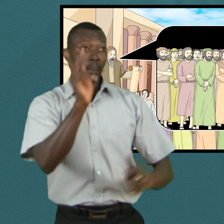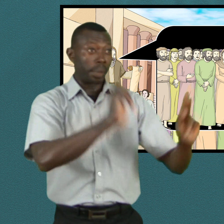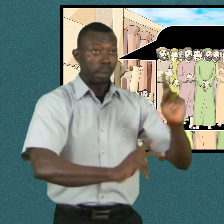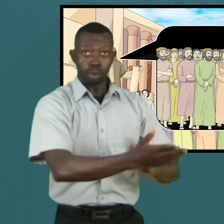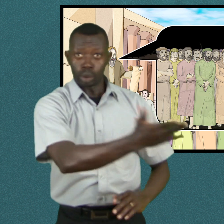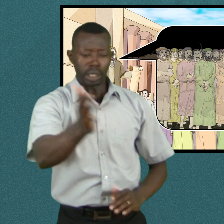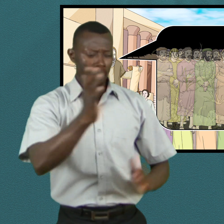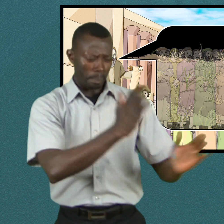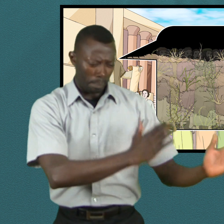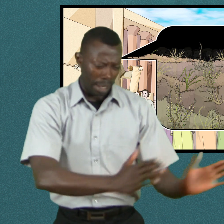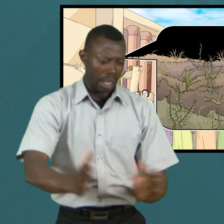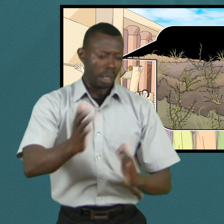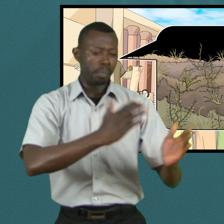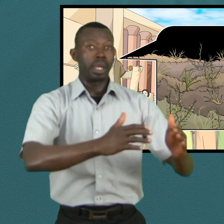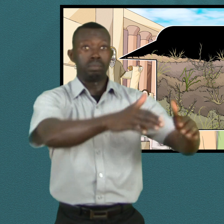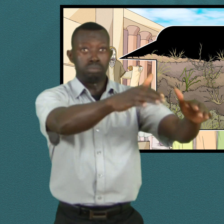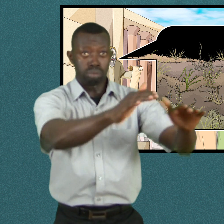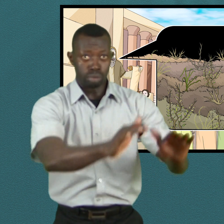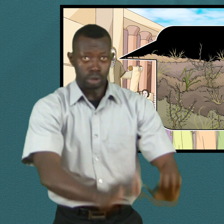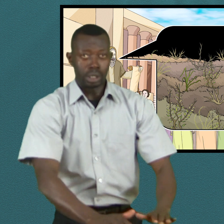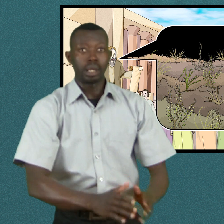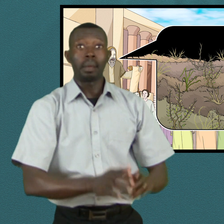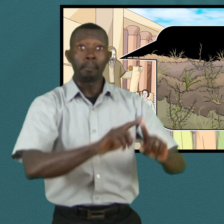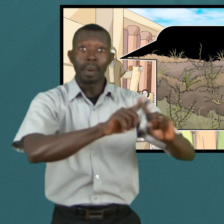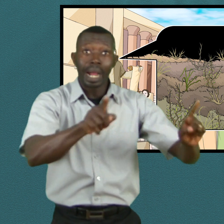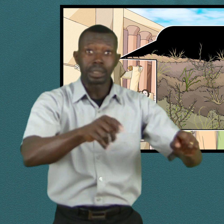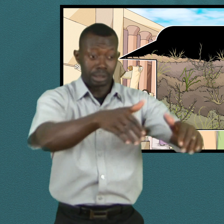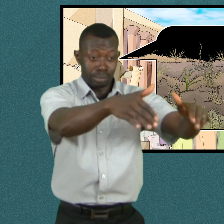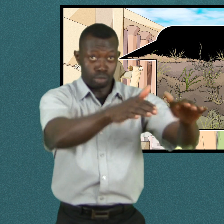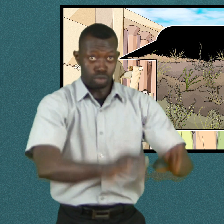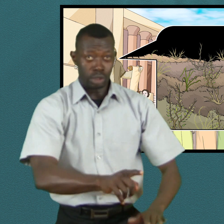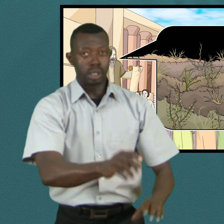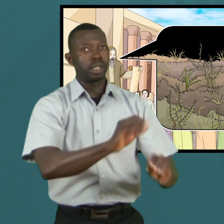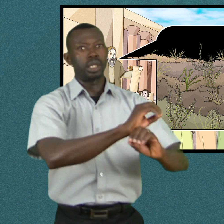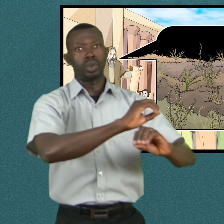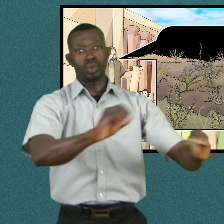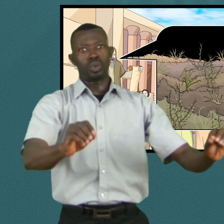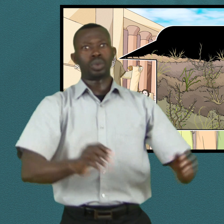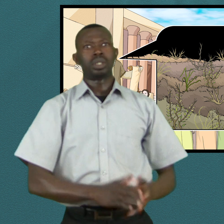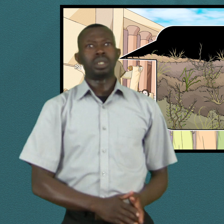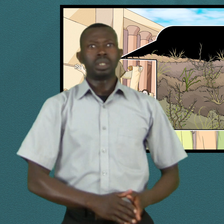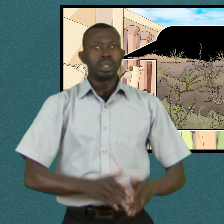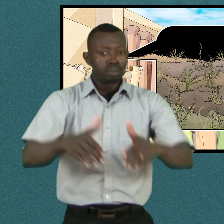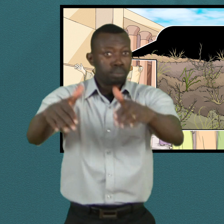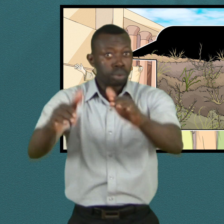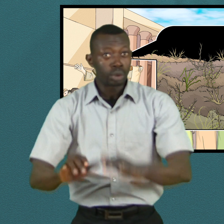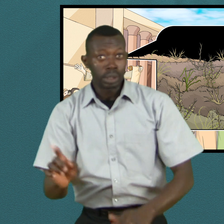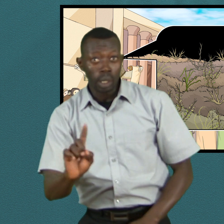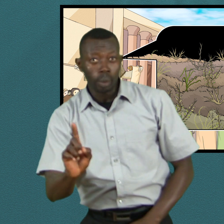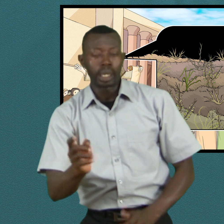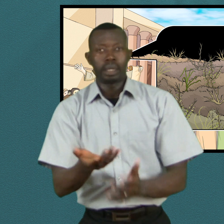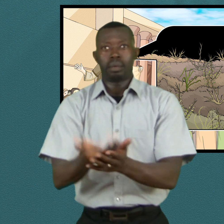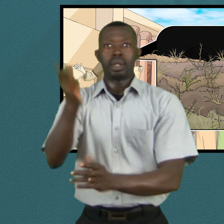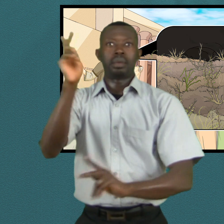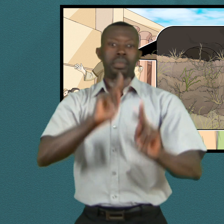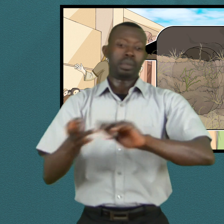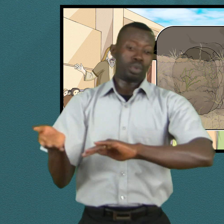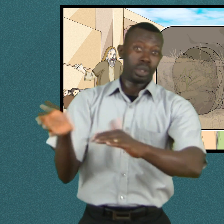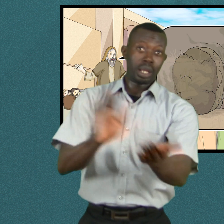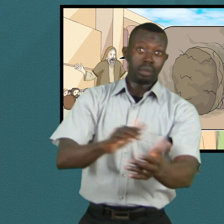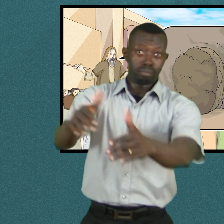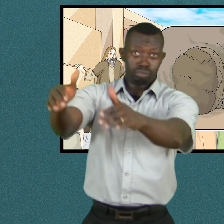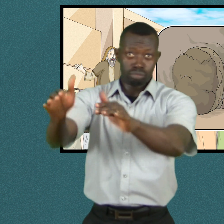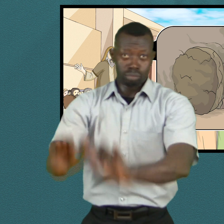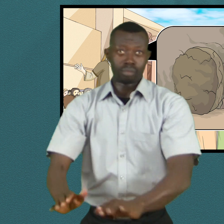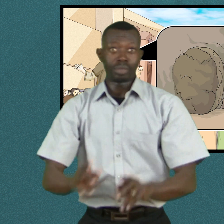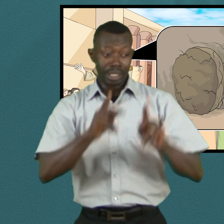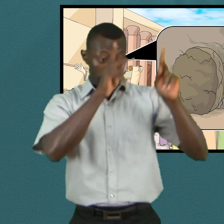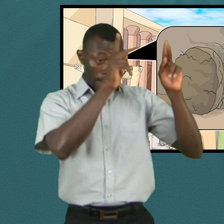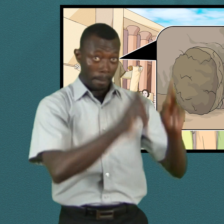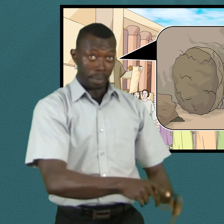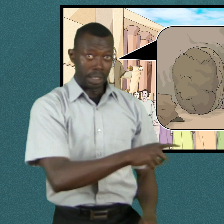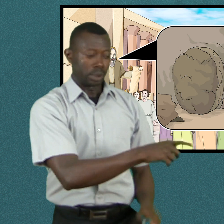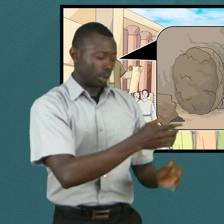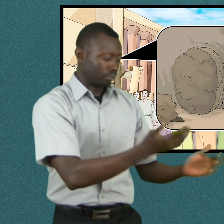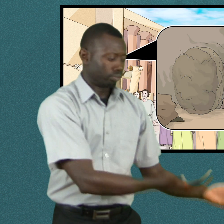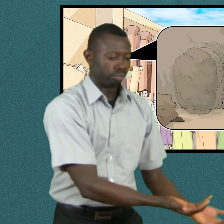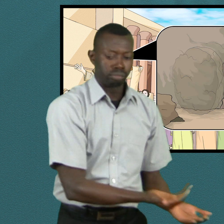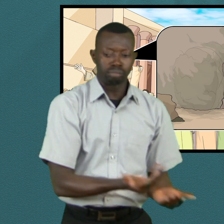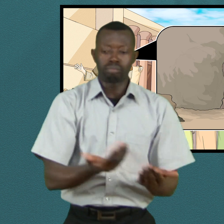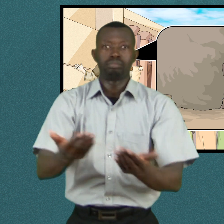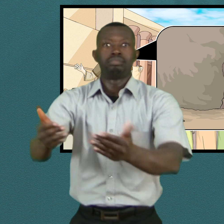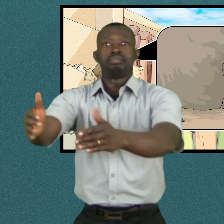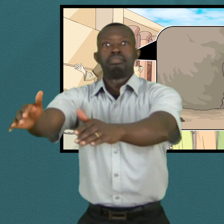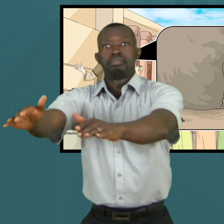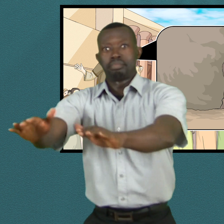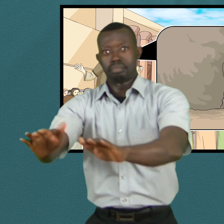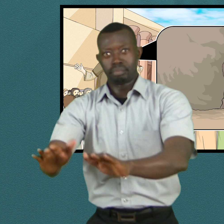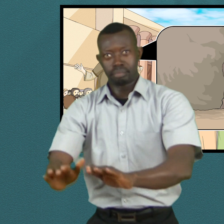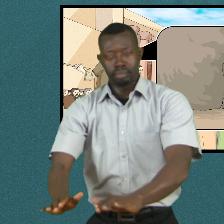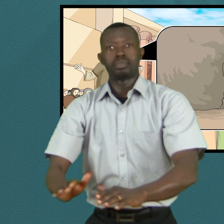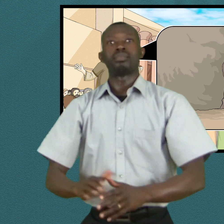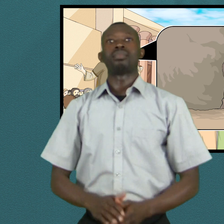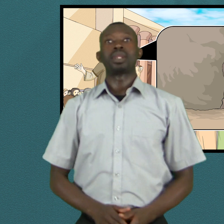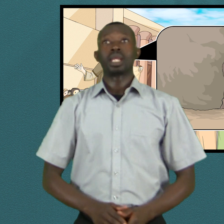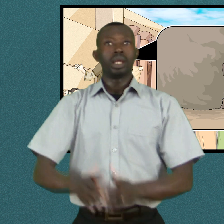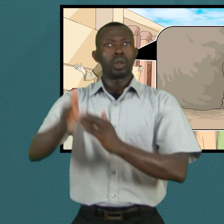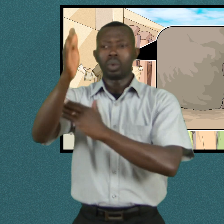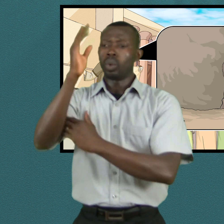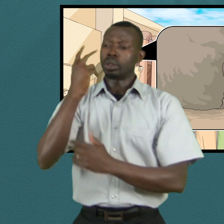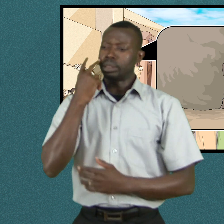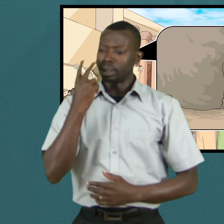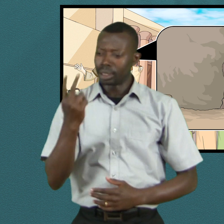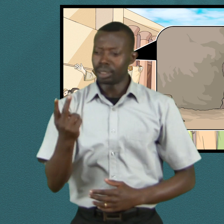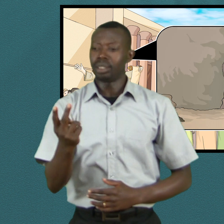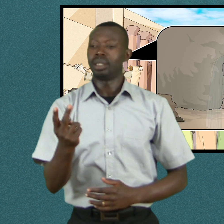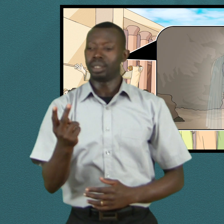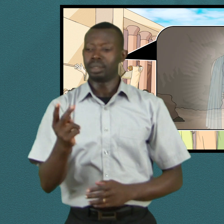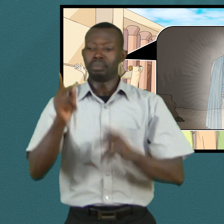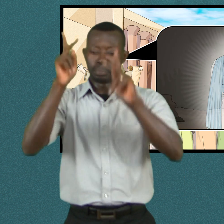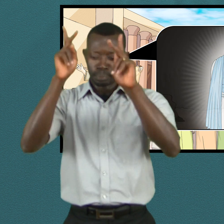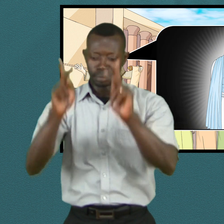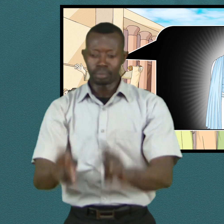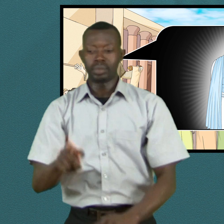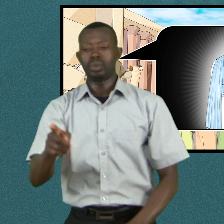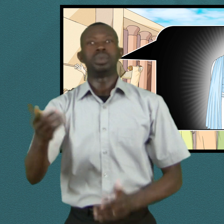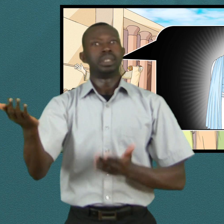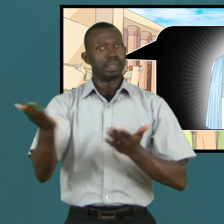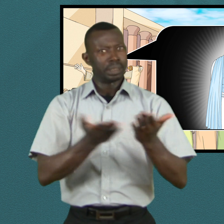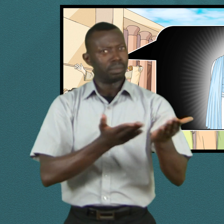He was assigned a grave with the wicked, and with a rich man in His death, although He had done no violence, nor was any deceit in His mouth. Yet it was the LORD’s will to crush Him and to cause Him to suffer; and when His soul is made a guilt offering, He will see His offspring, He will prolong His days, and the good pleasure of the LORD will prosper in His hand.